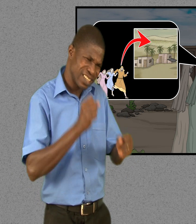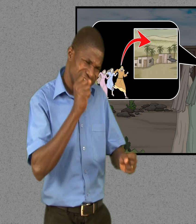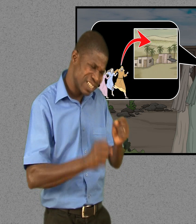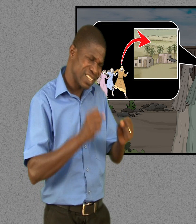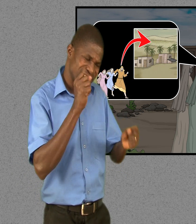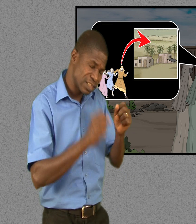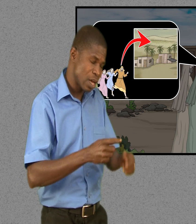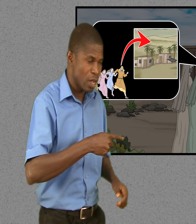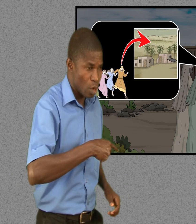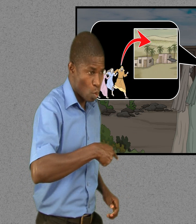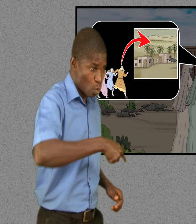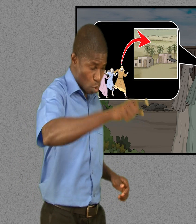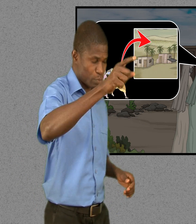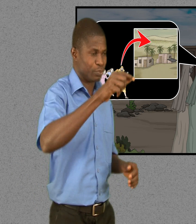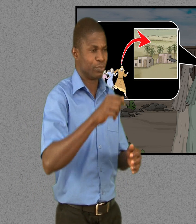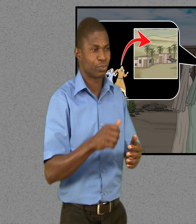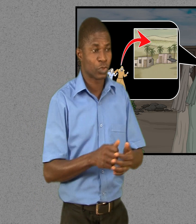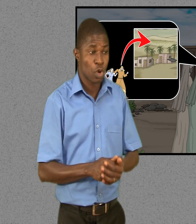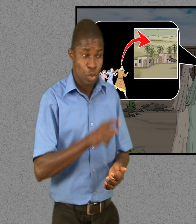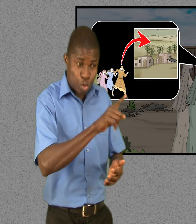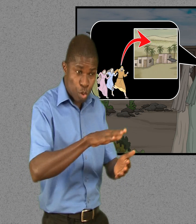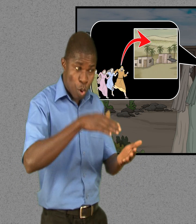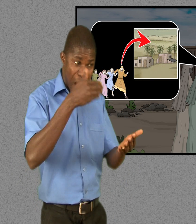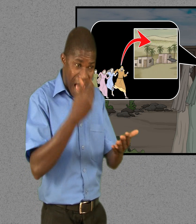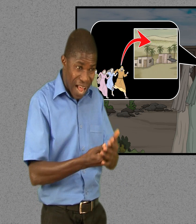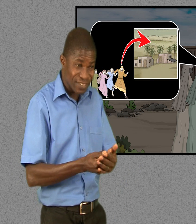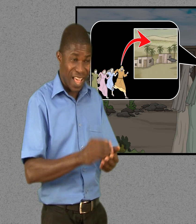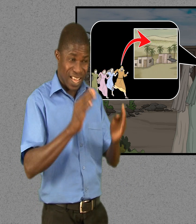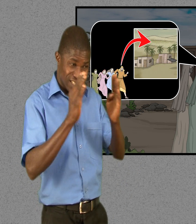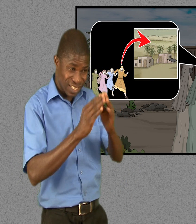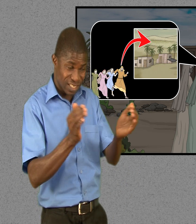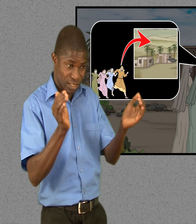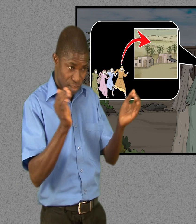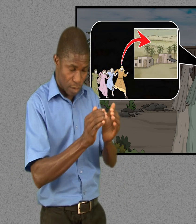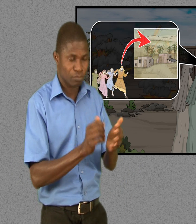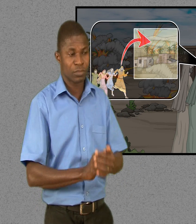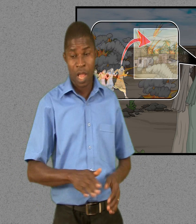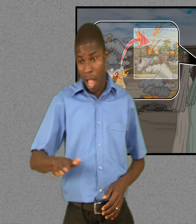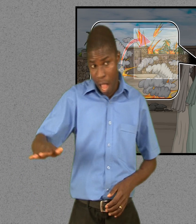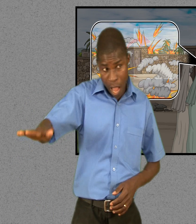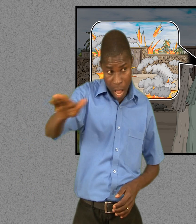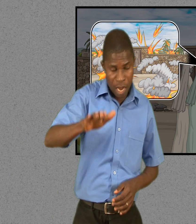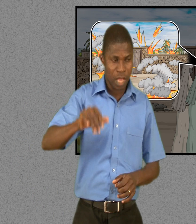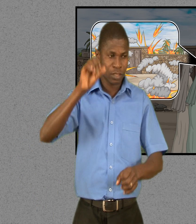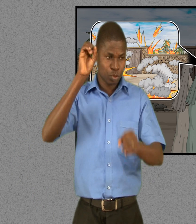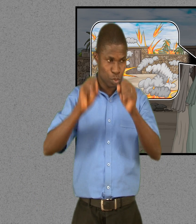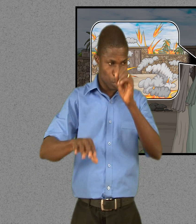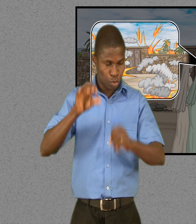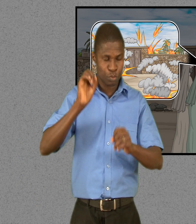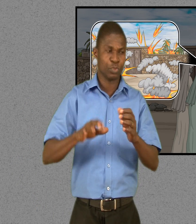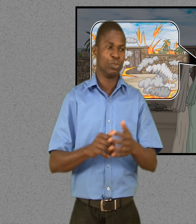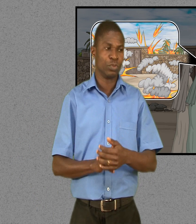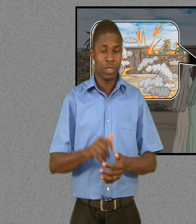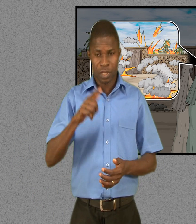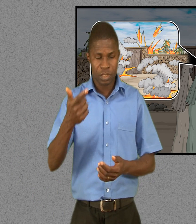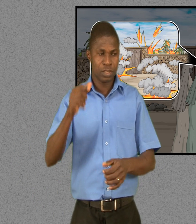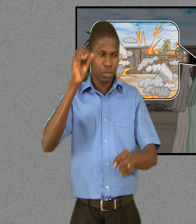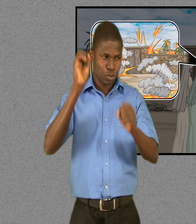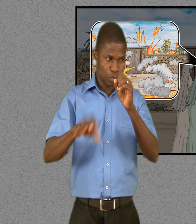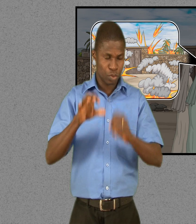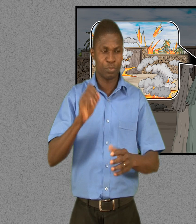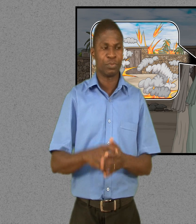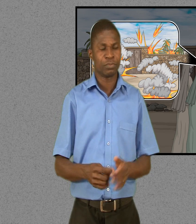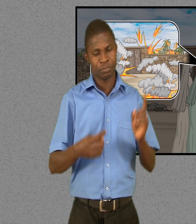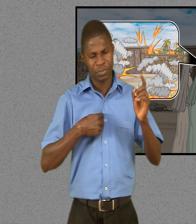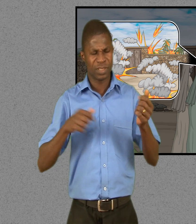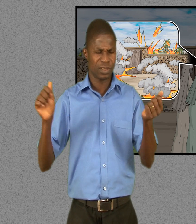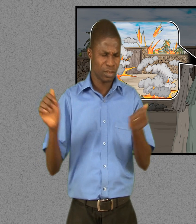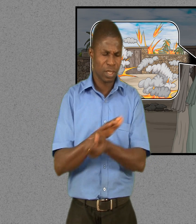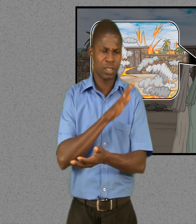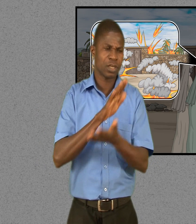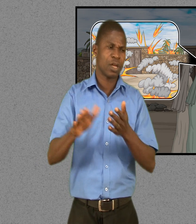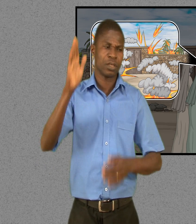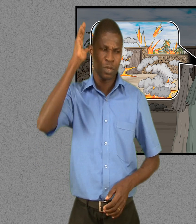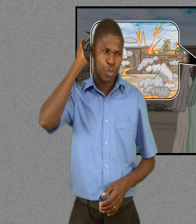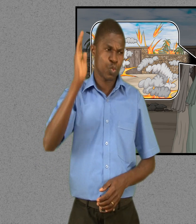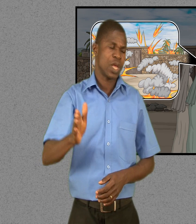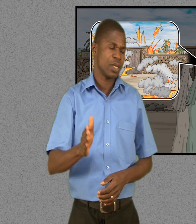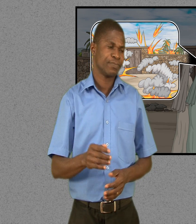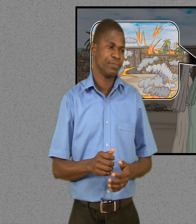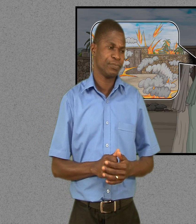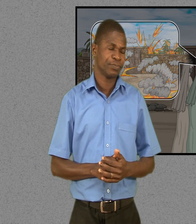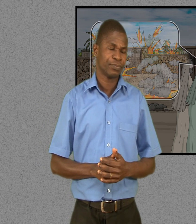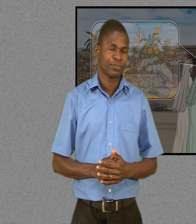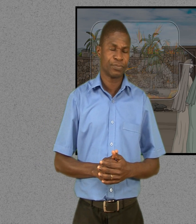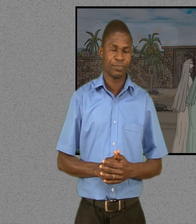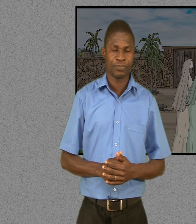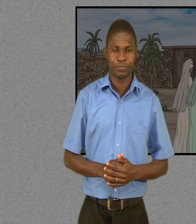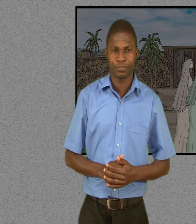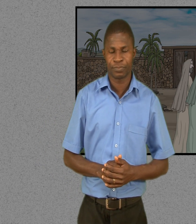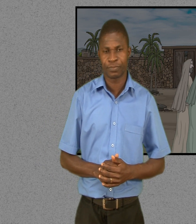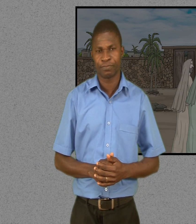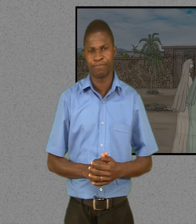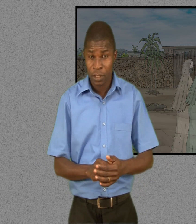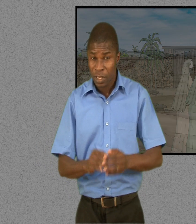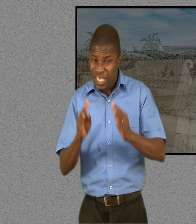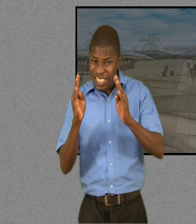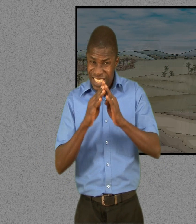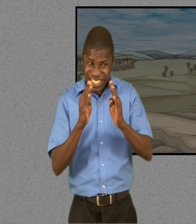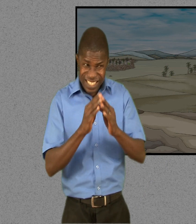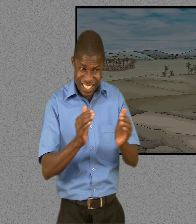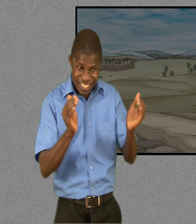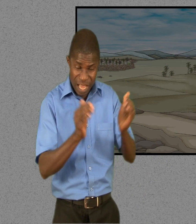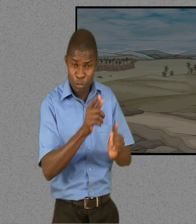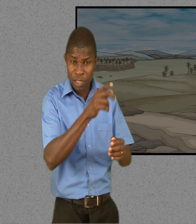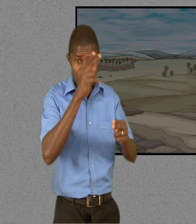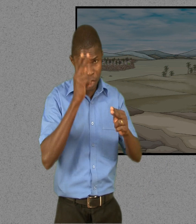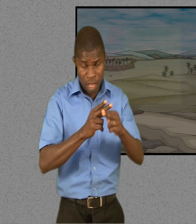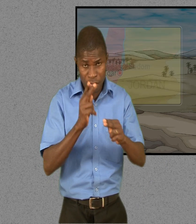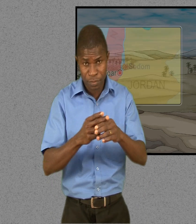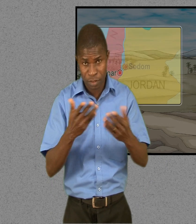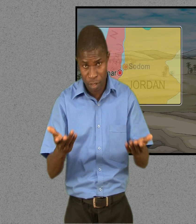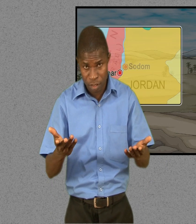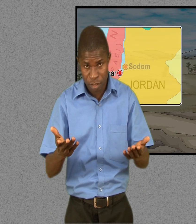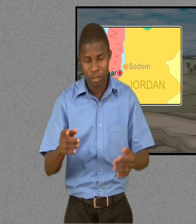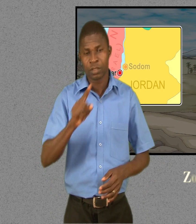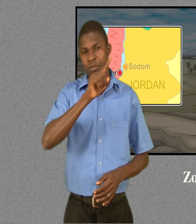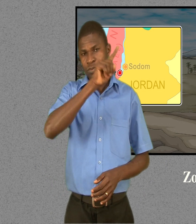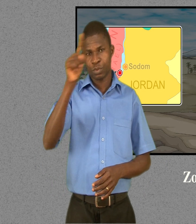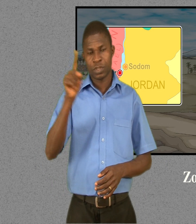Hurry! Run there quickly, for I cannot do anything until you reach it.”